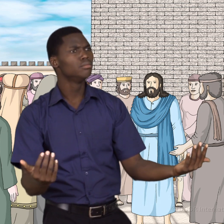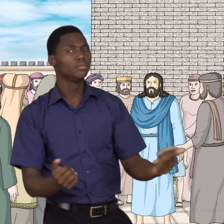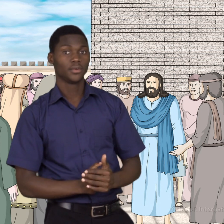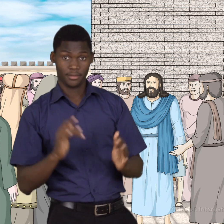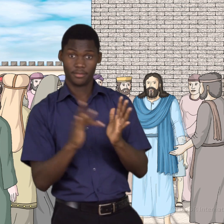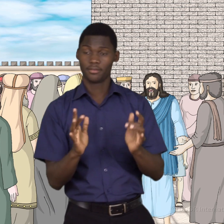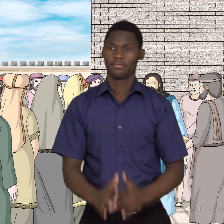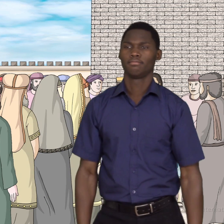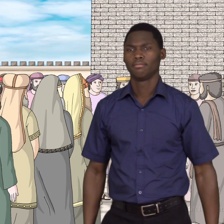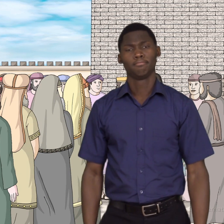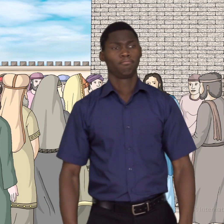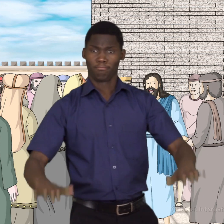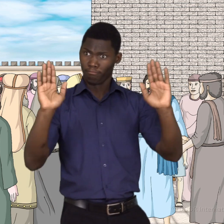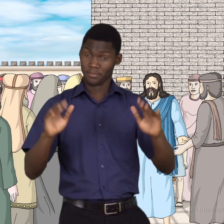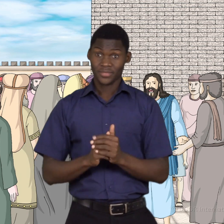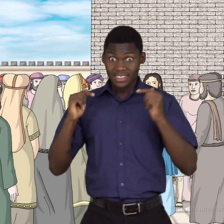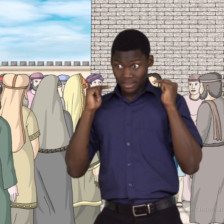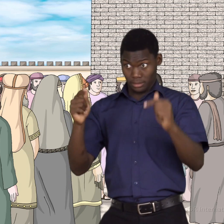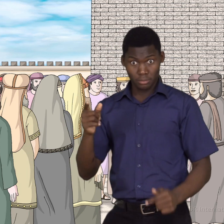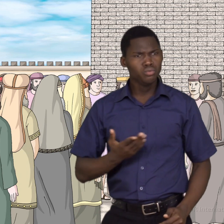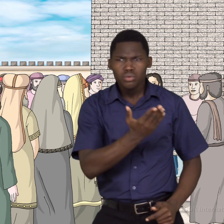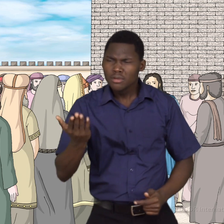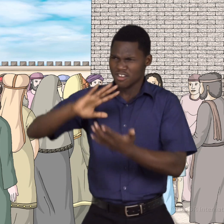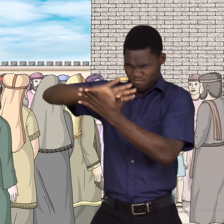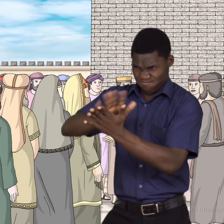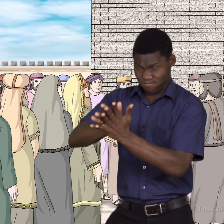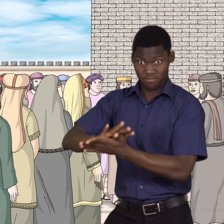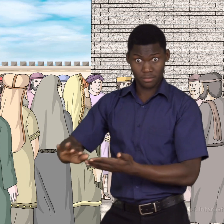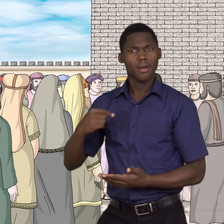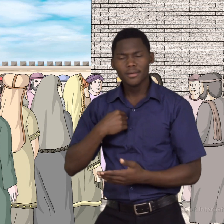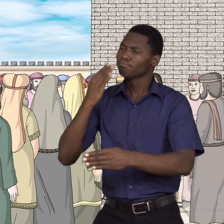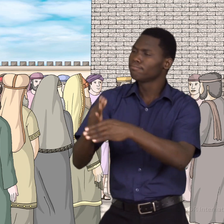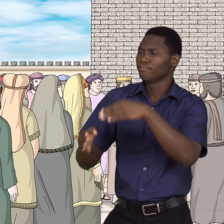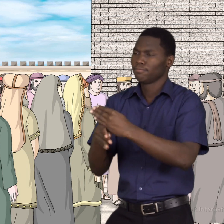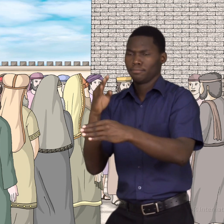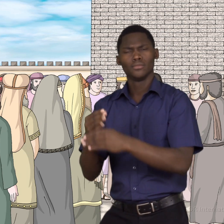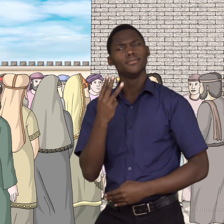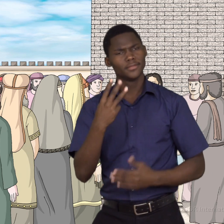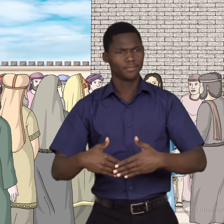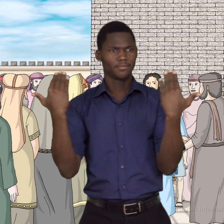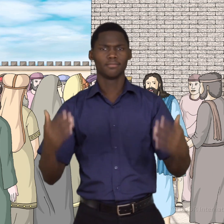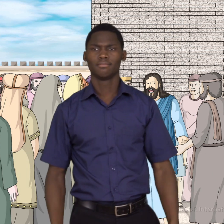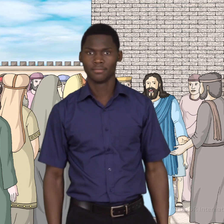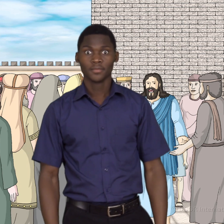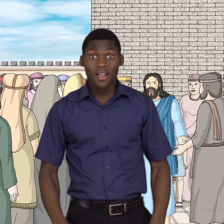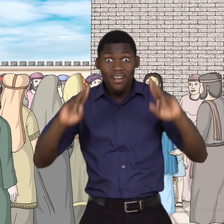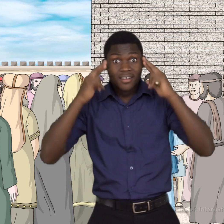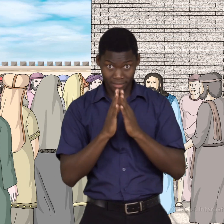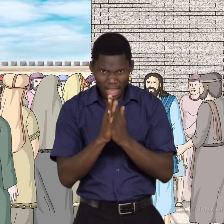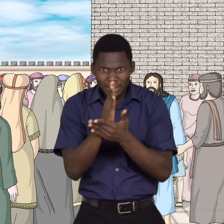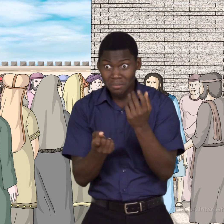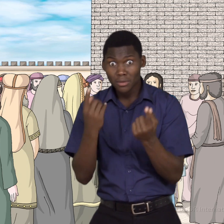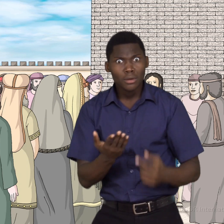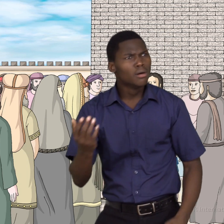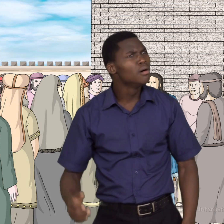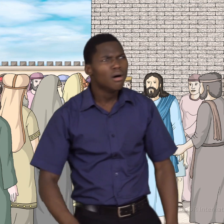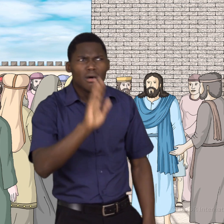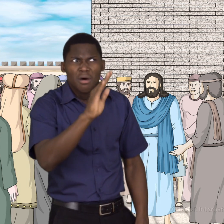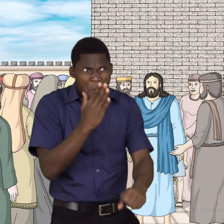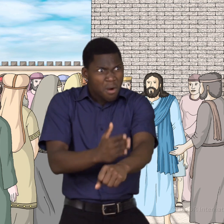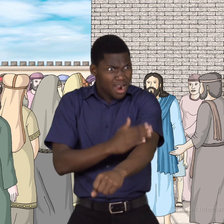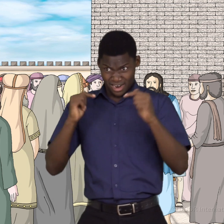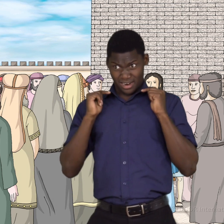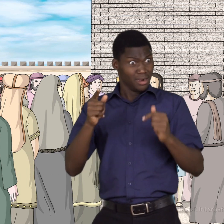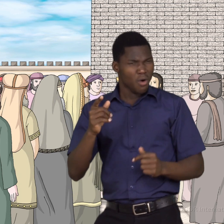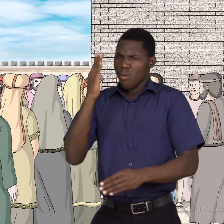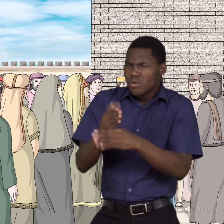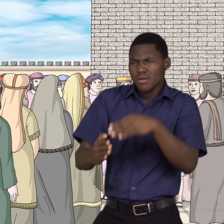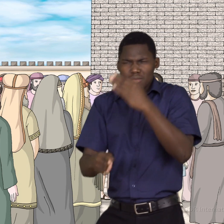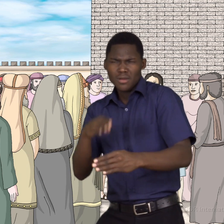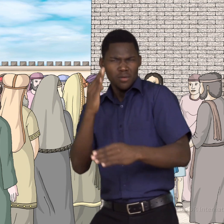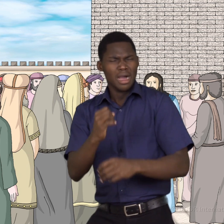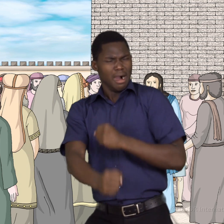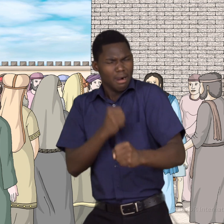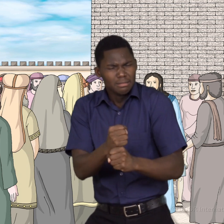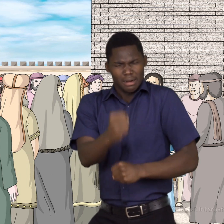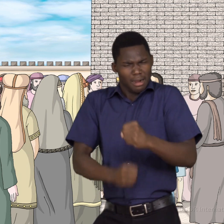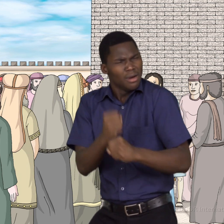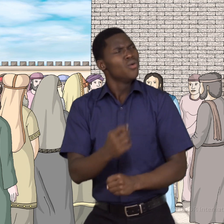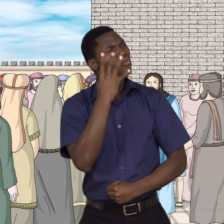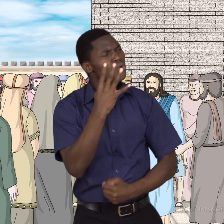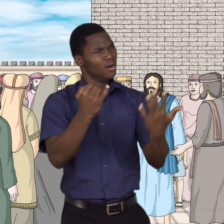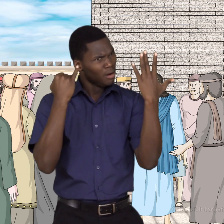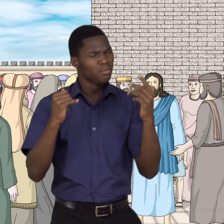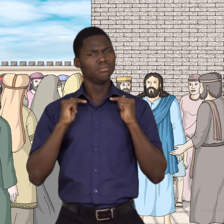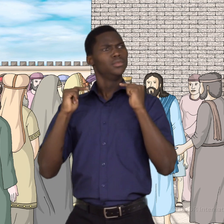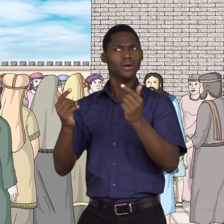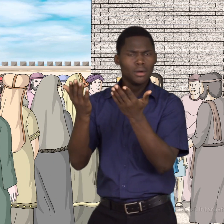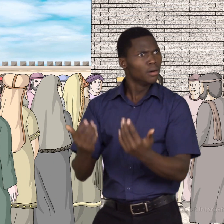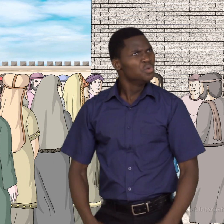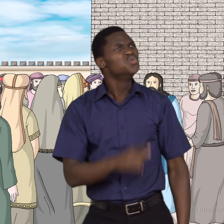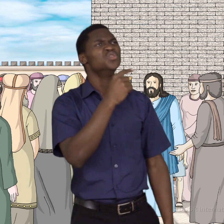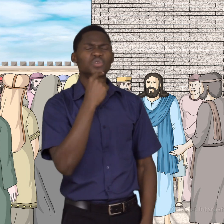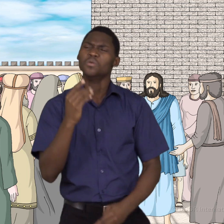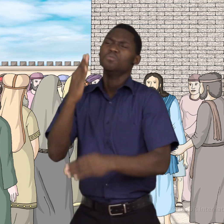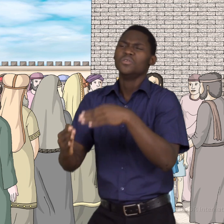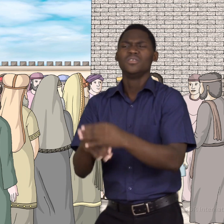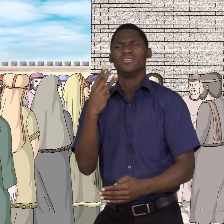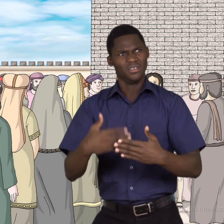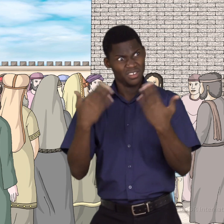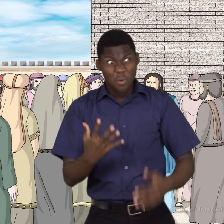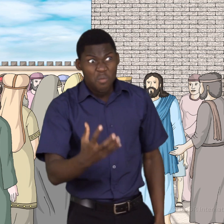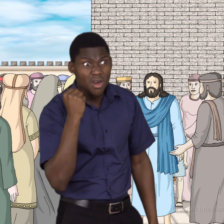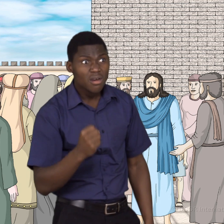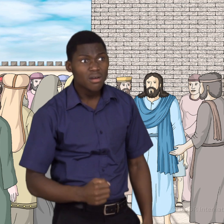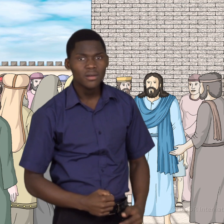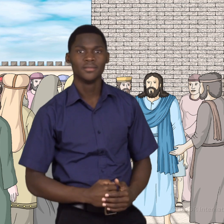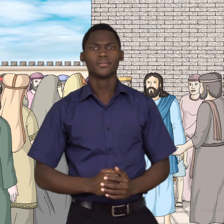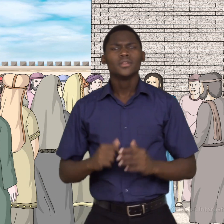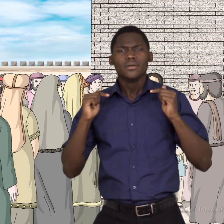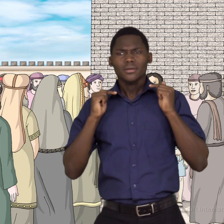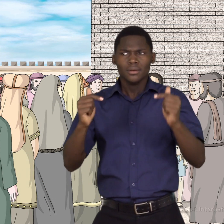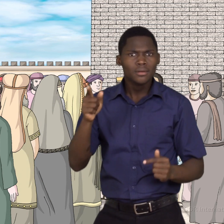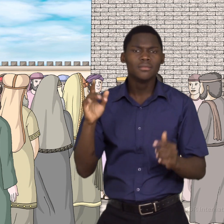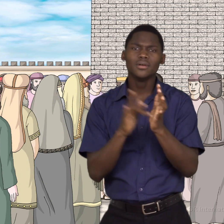“This temple took forty-six years to build,” the Jews replied, “and You are going to raise it up in three days?”